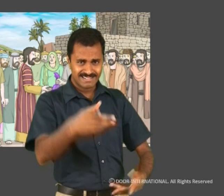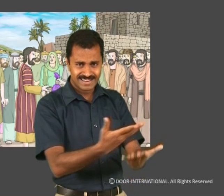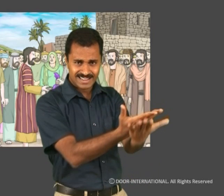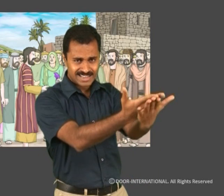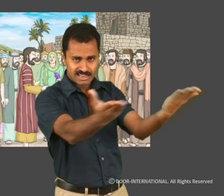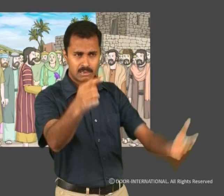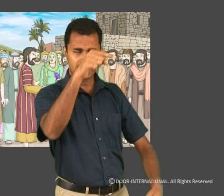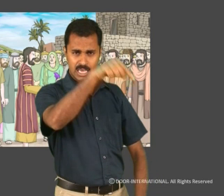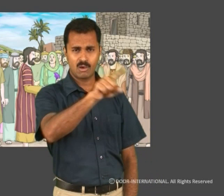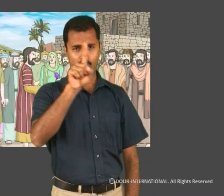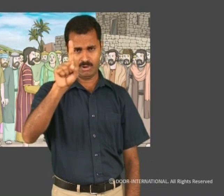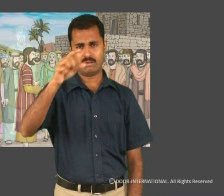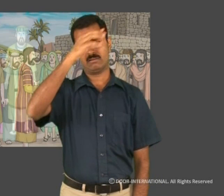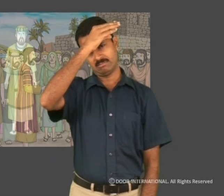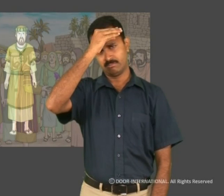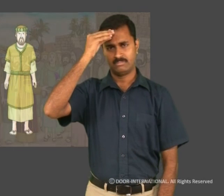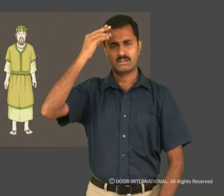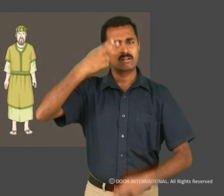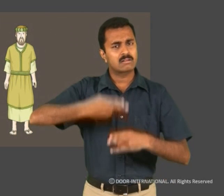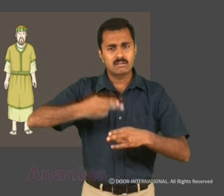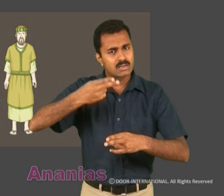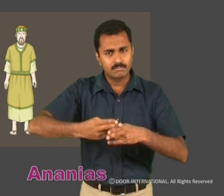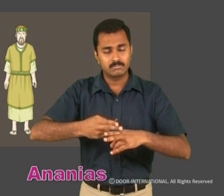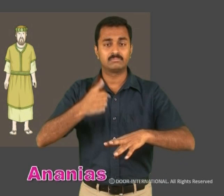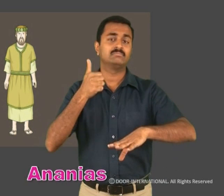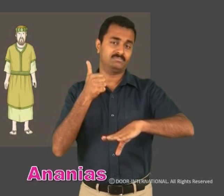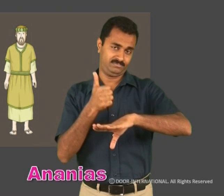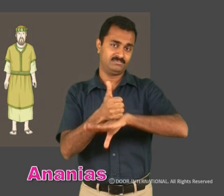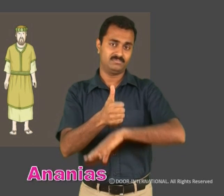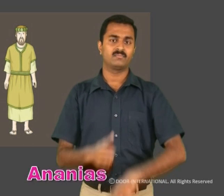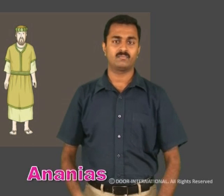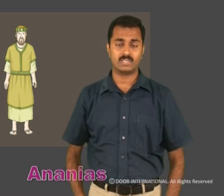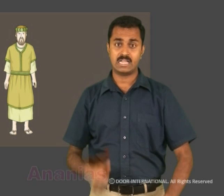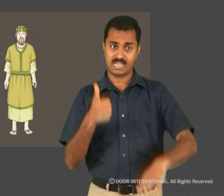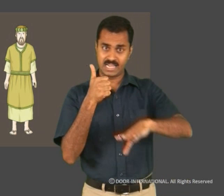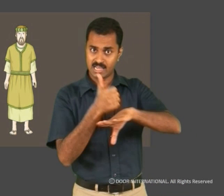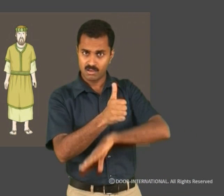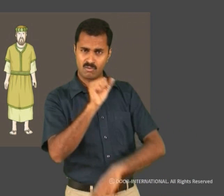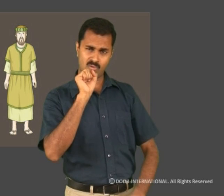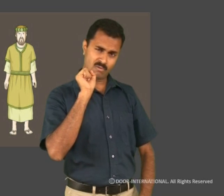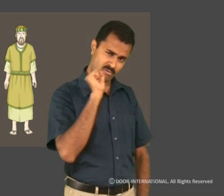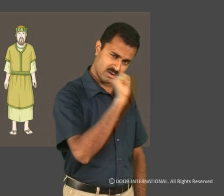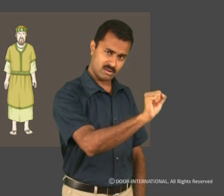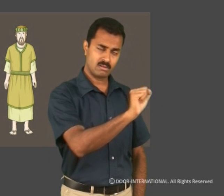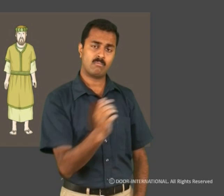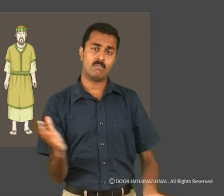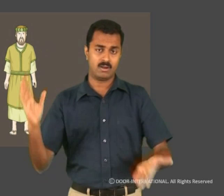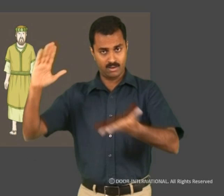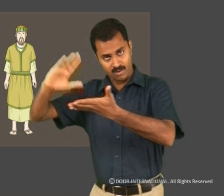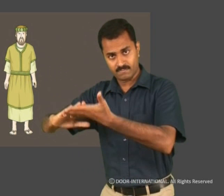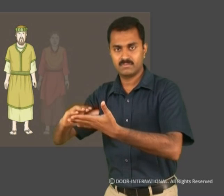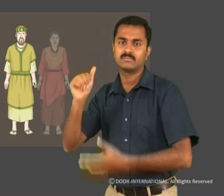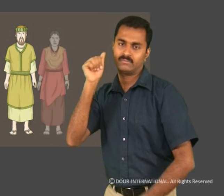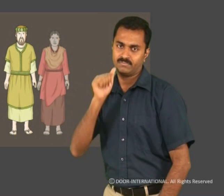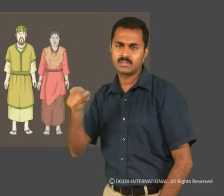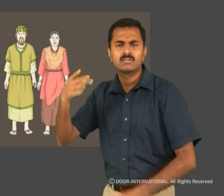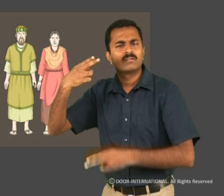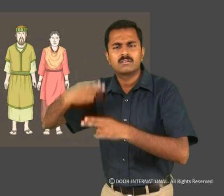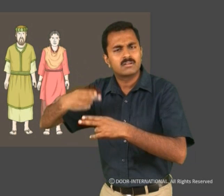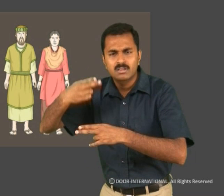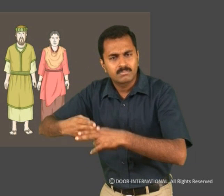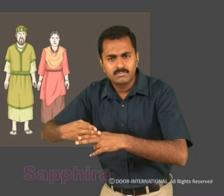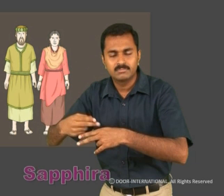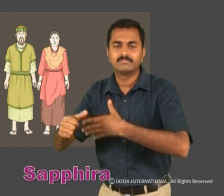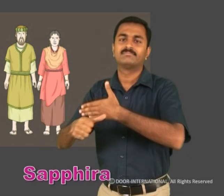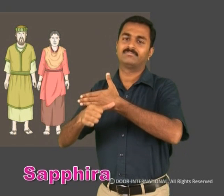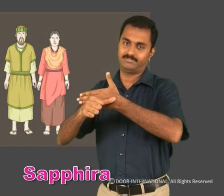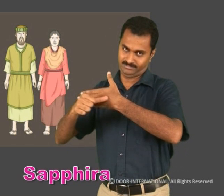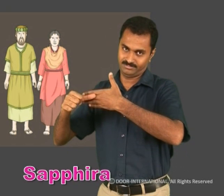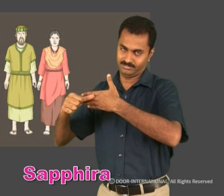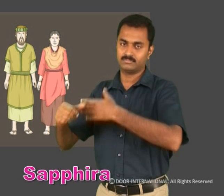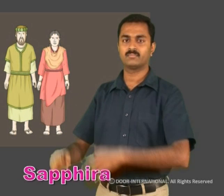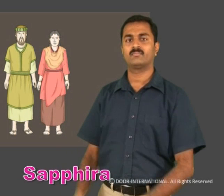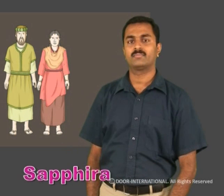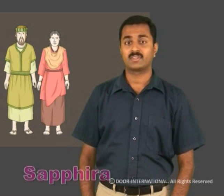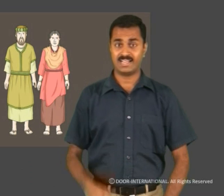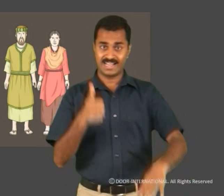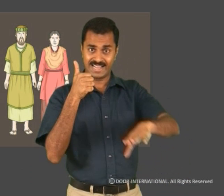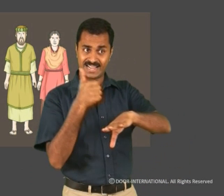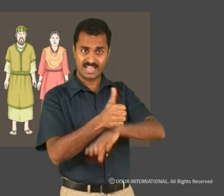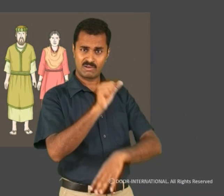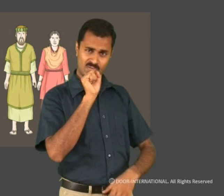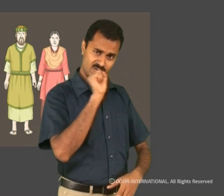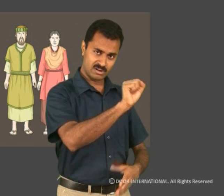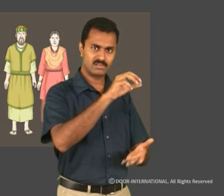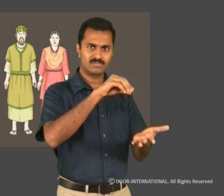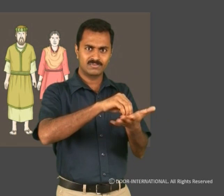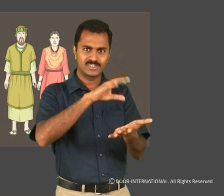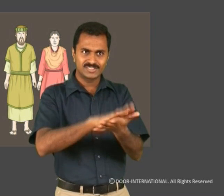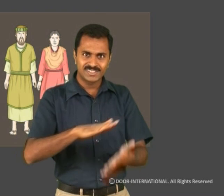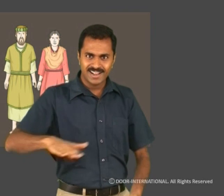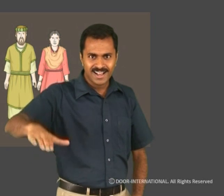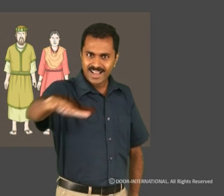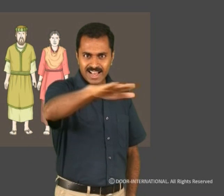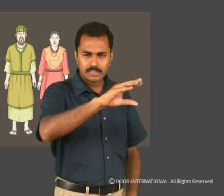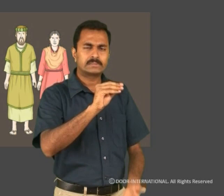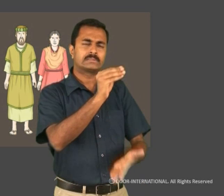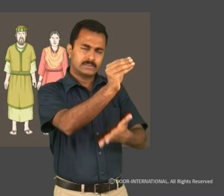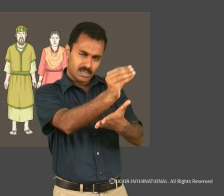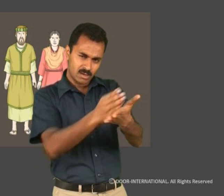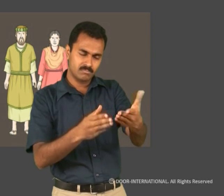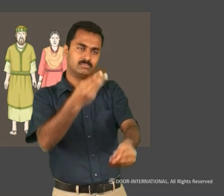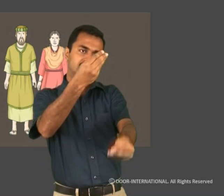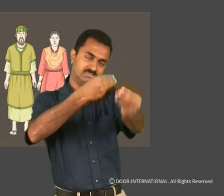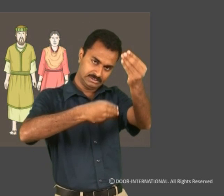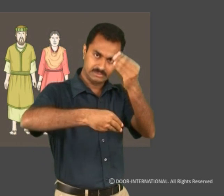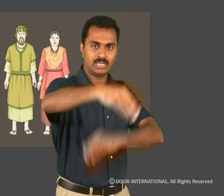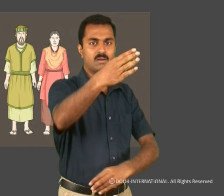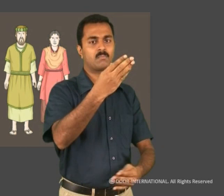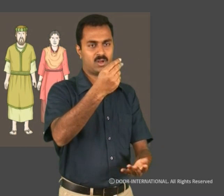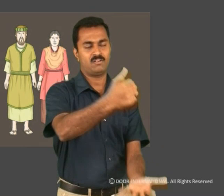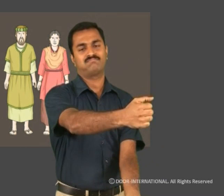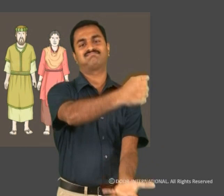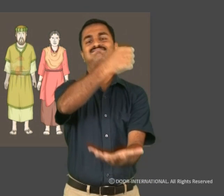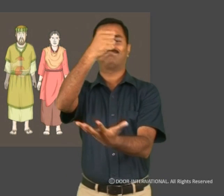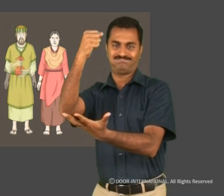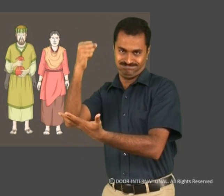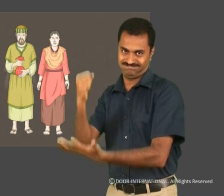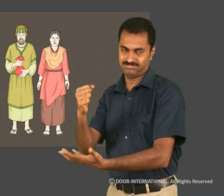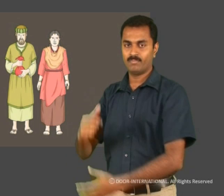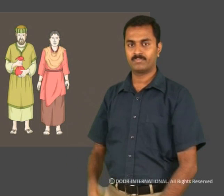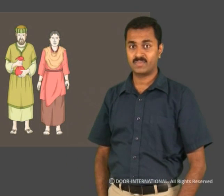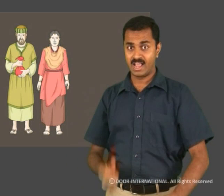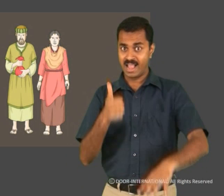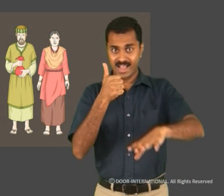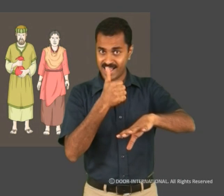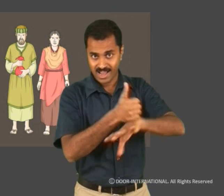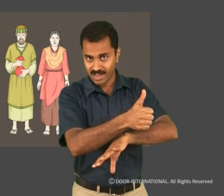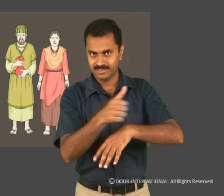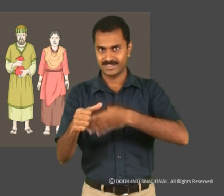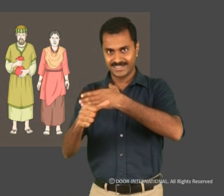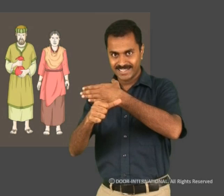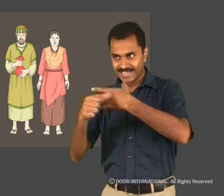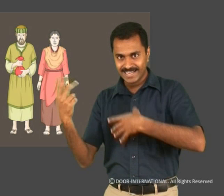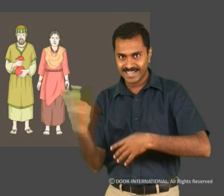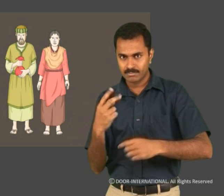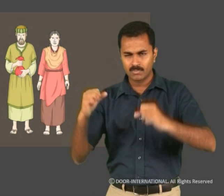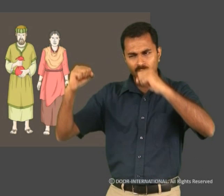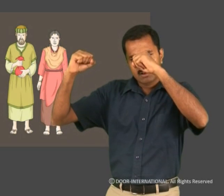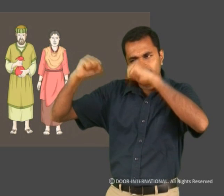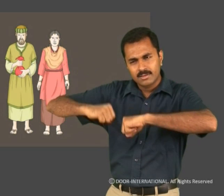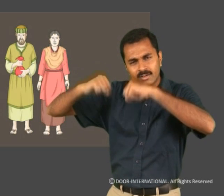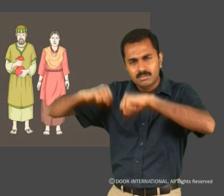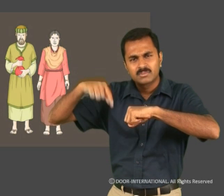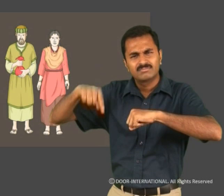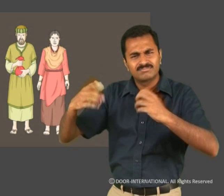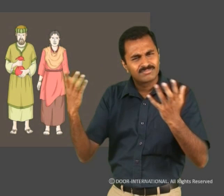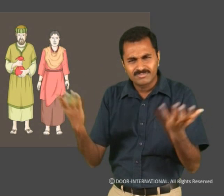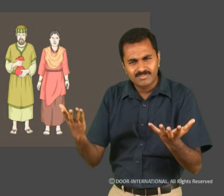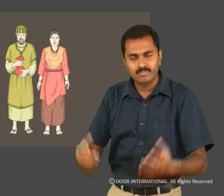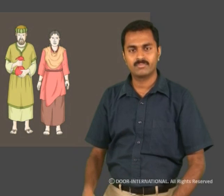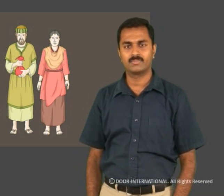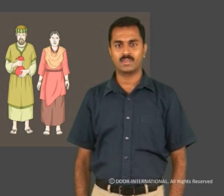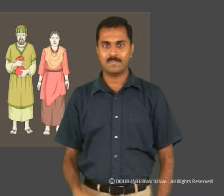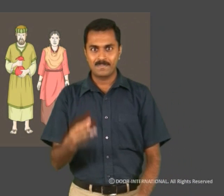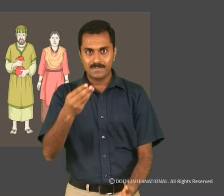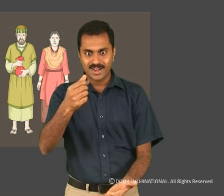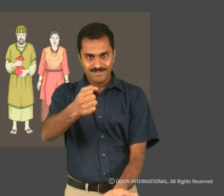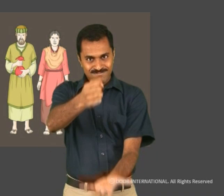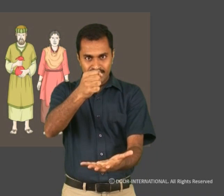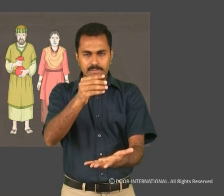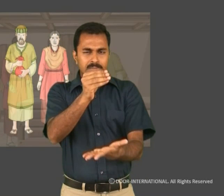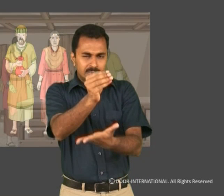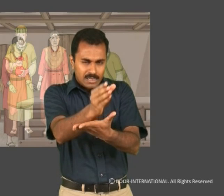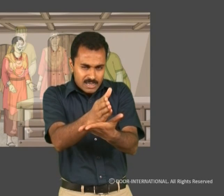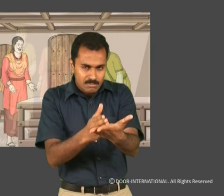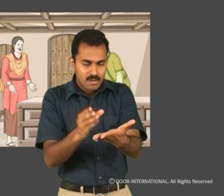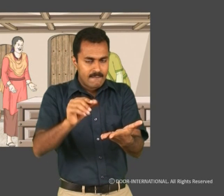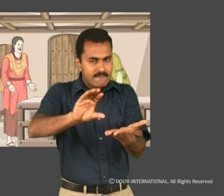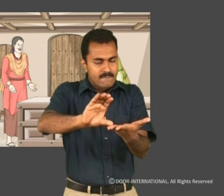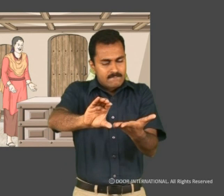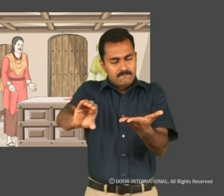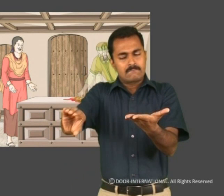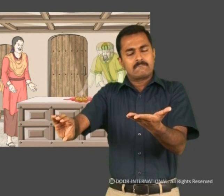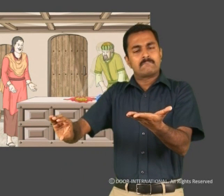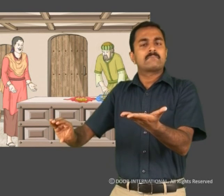Now a man named Ananias, together with his wife Sapphira, also sold a piece of property.